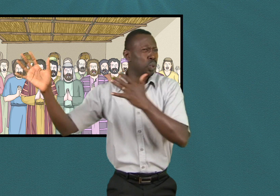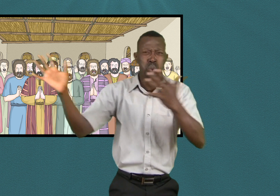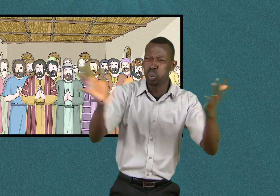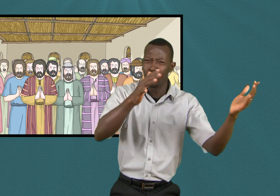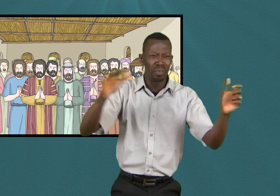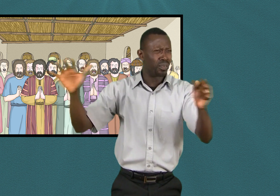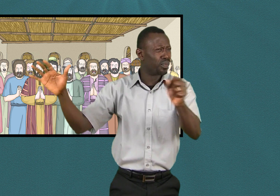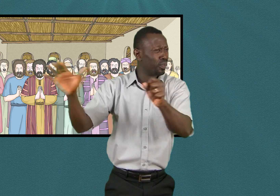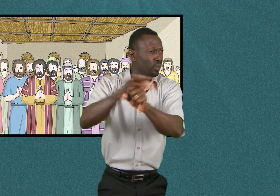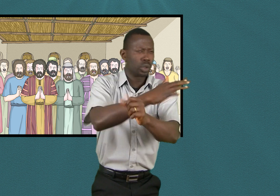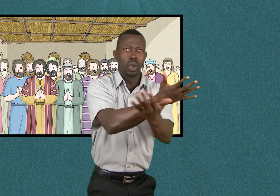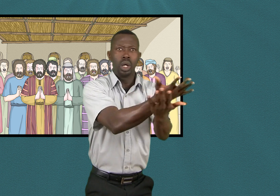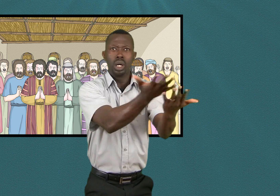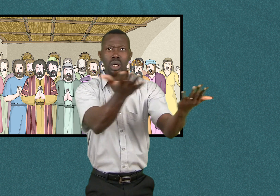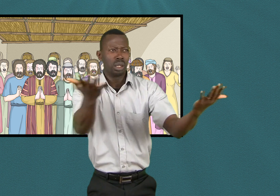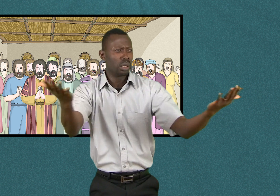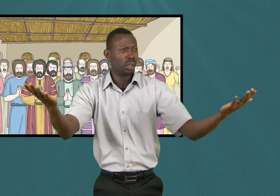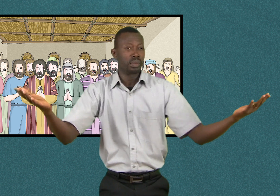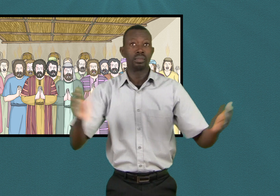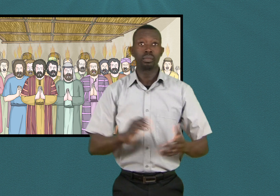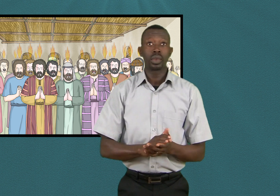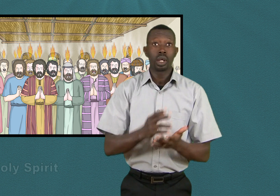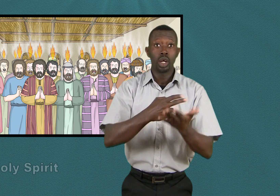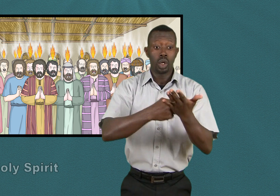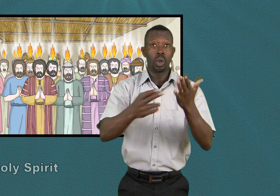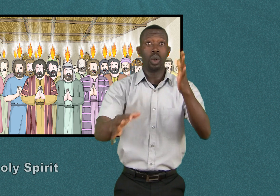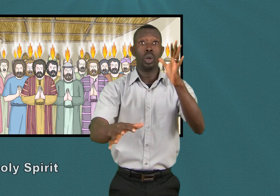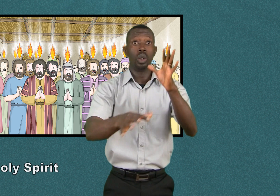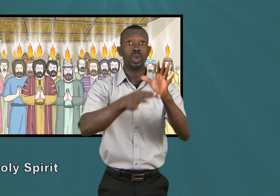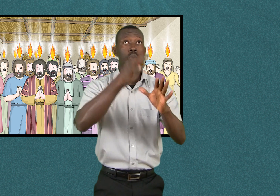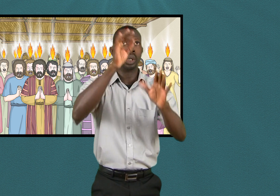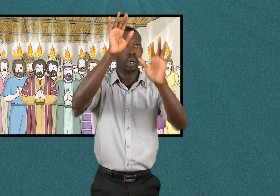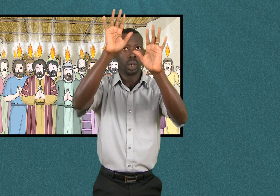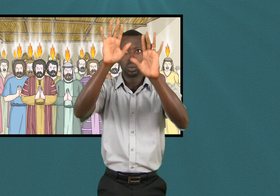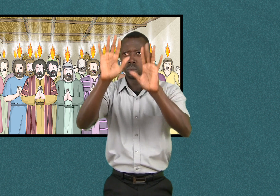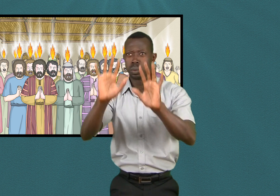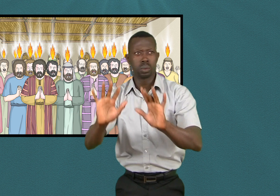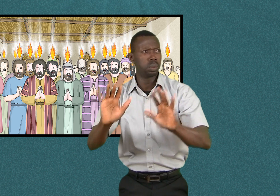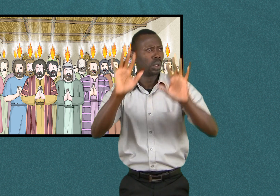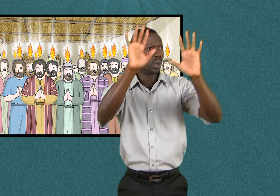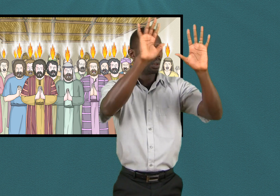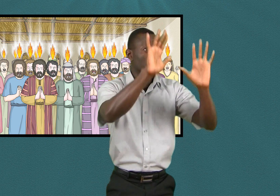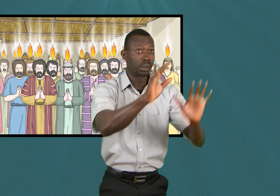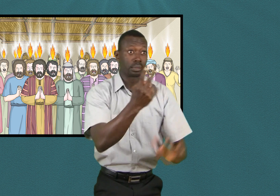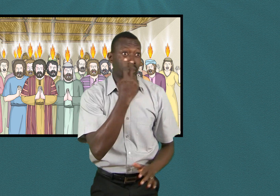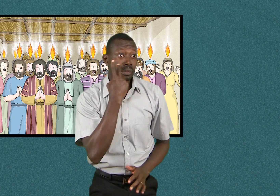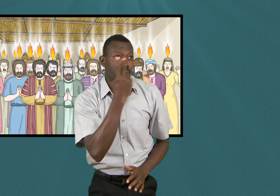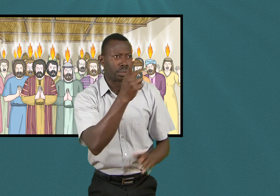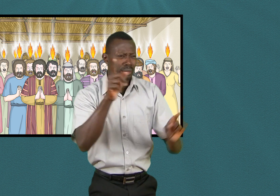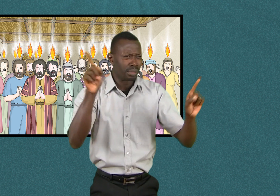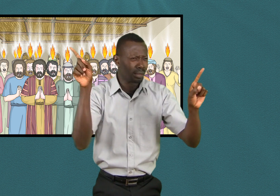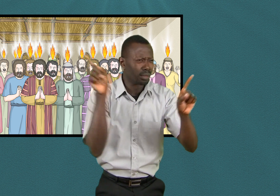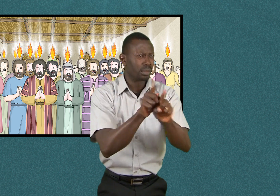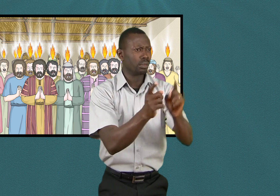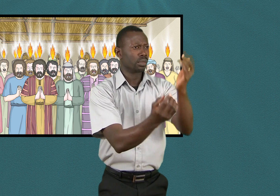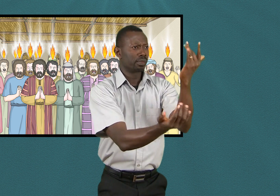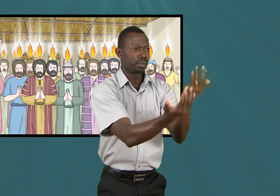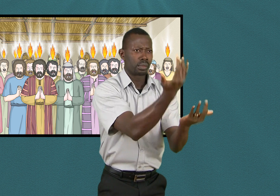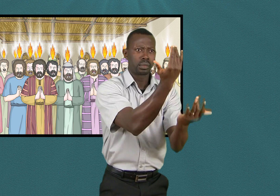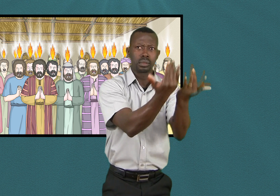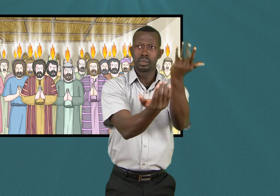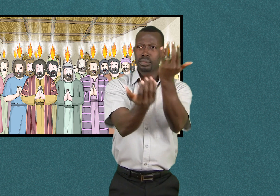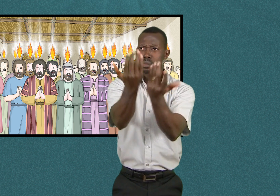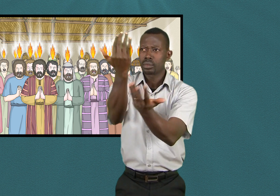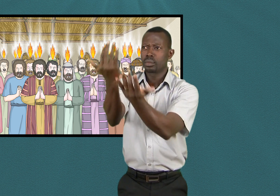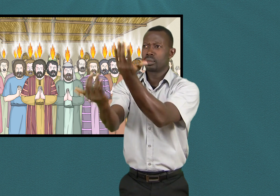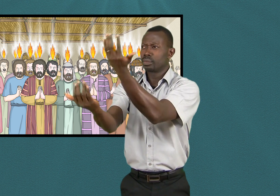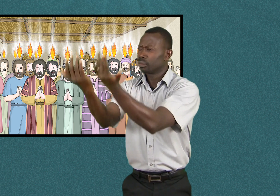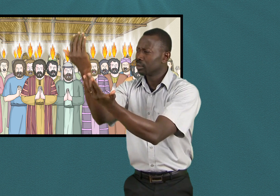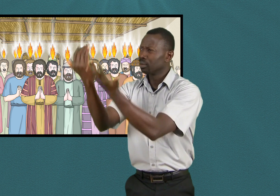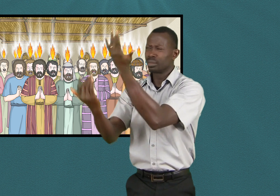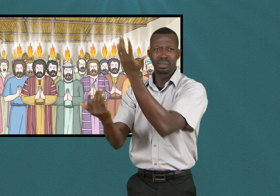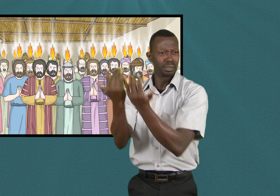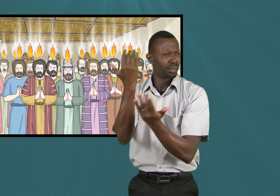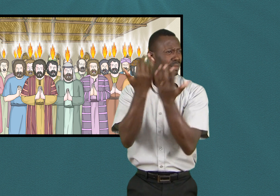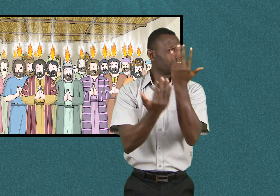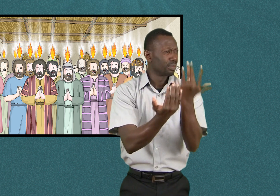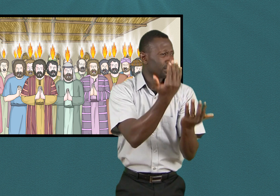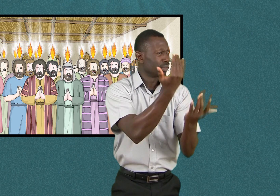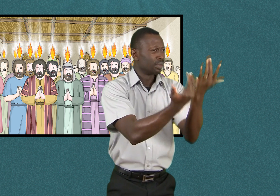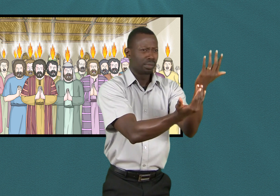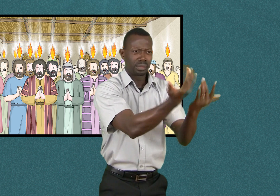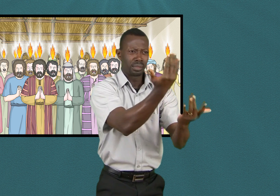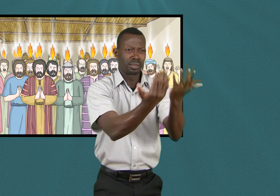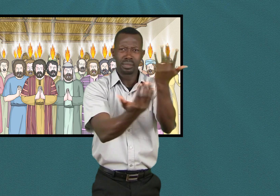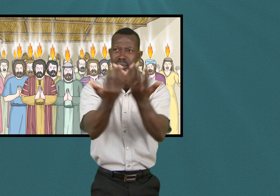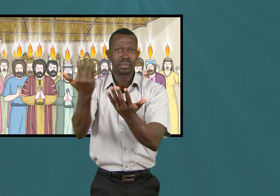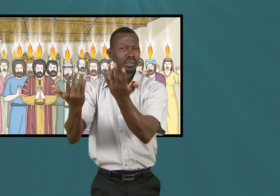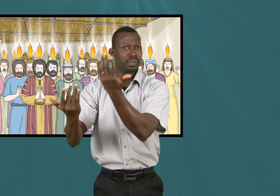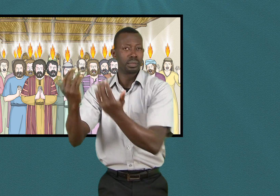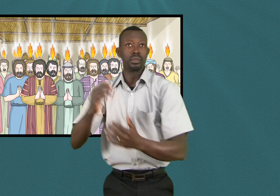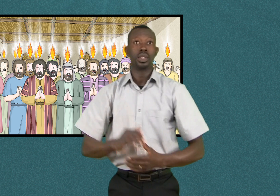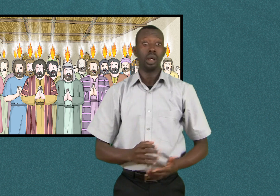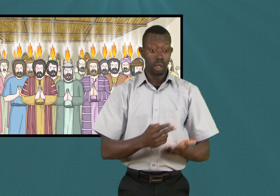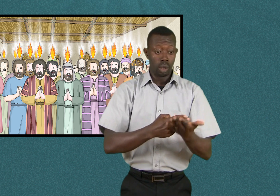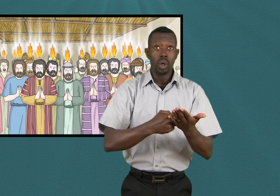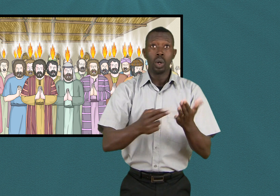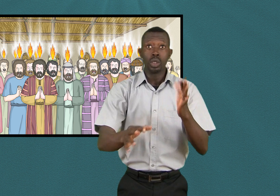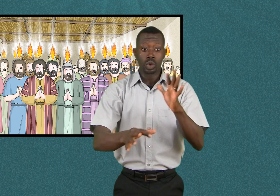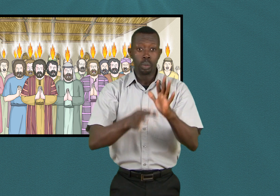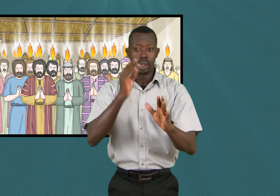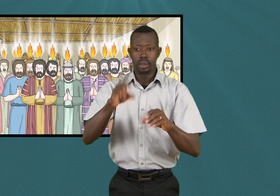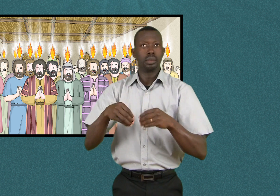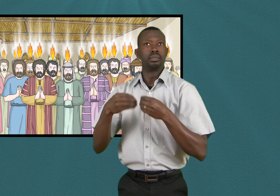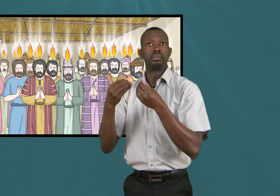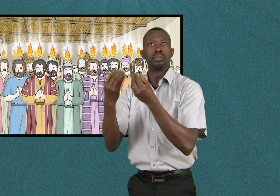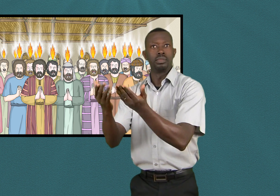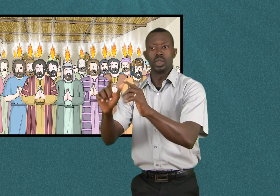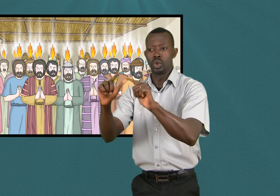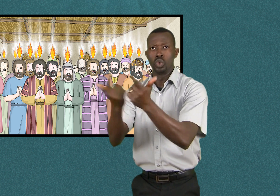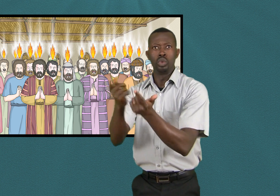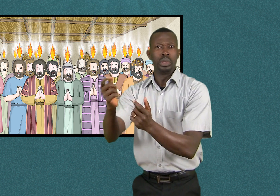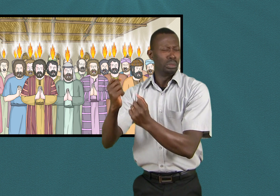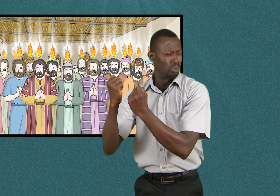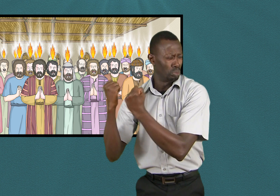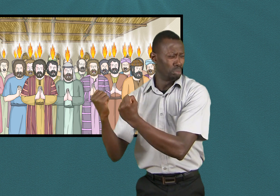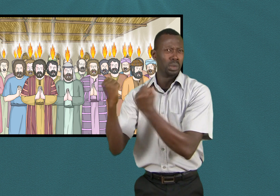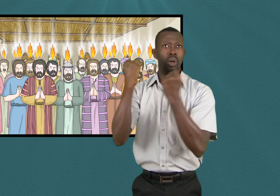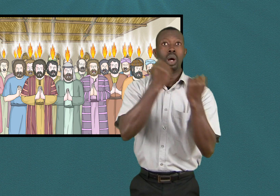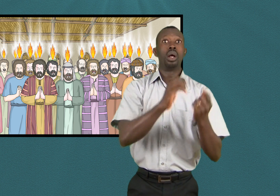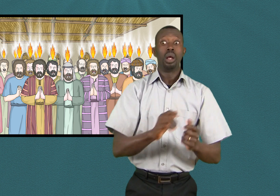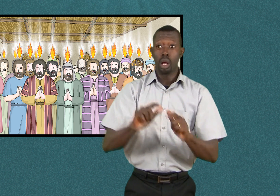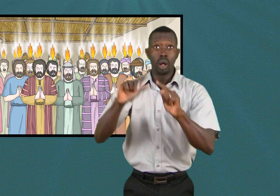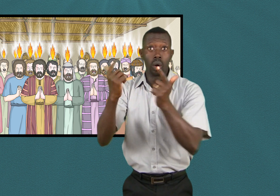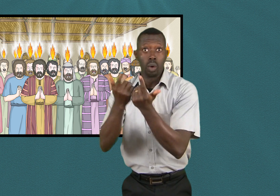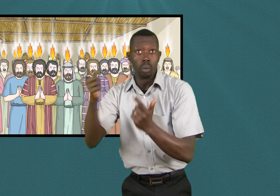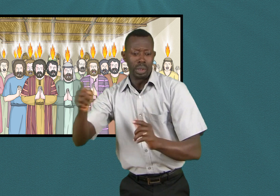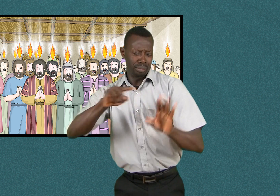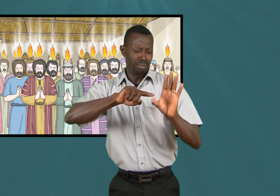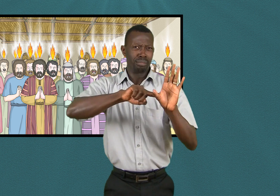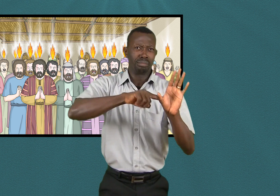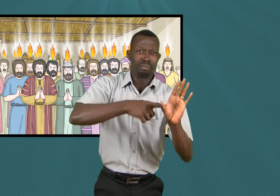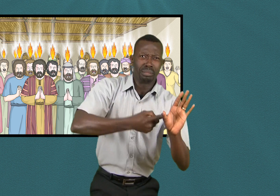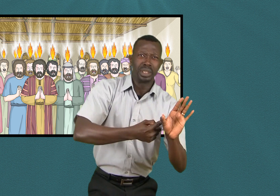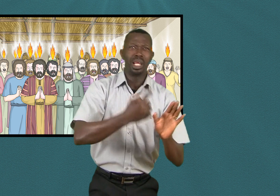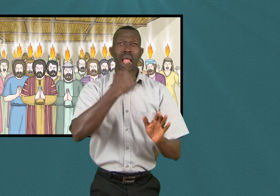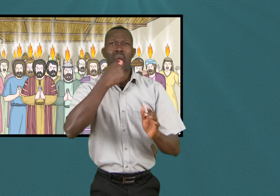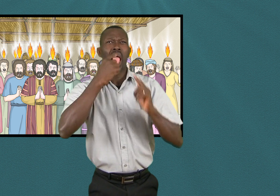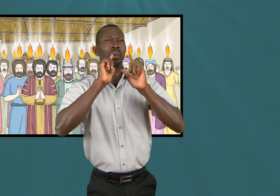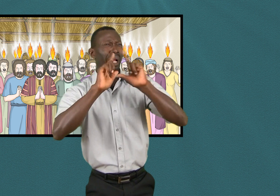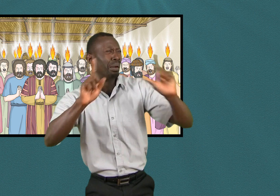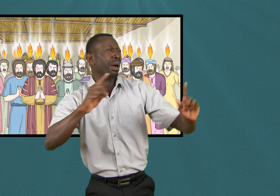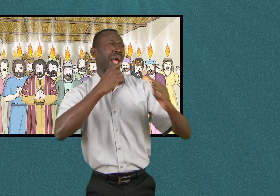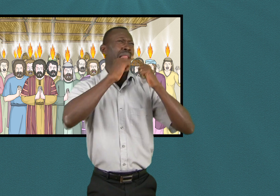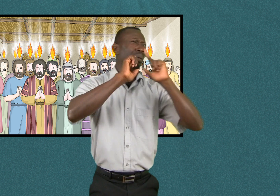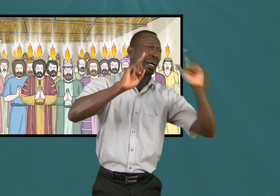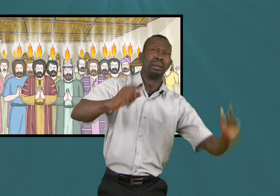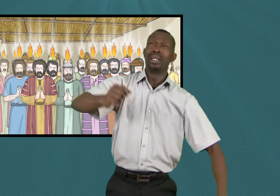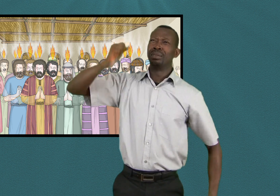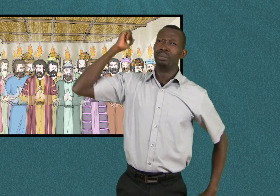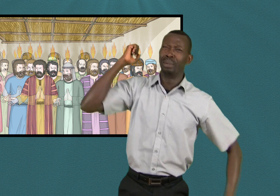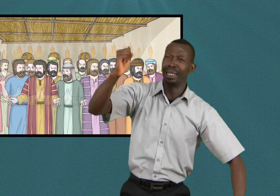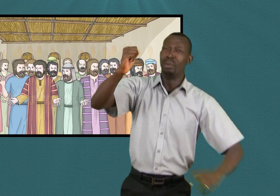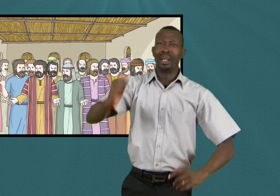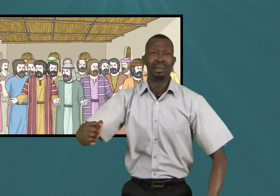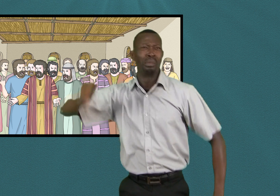They saw tongues like flames of fire that separated and came to rest on each of them. And they were all filled with the Holy Spirit and began to speak in other tongues as the Spirit enabled them.